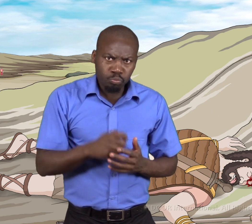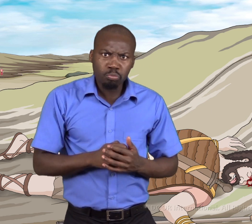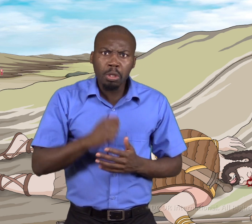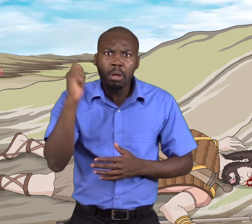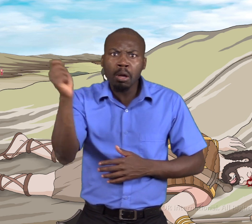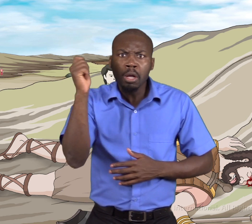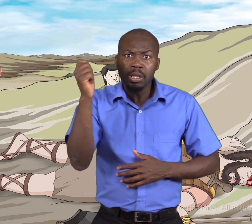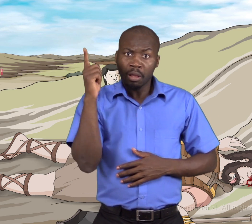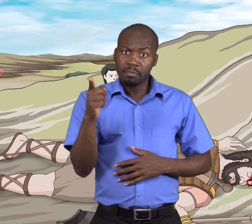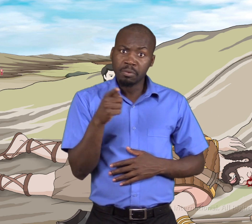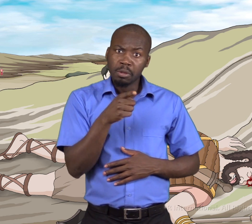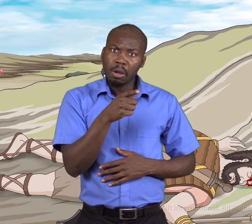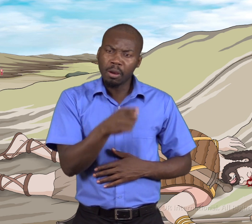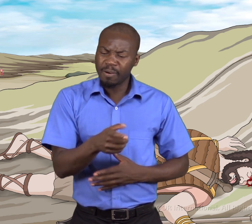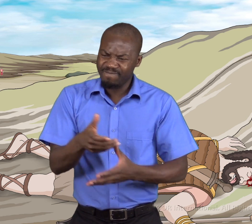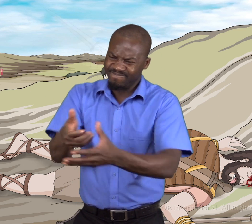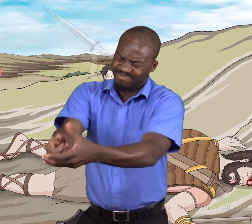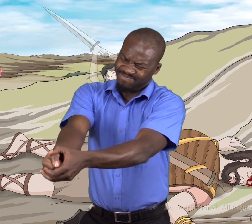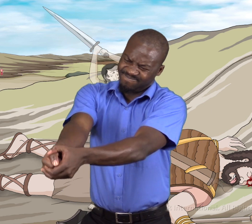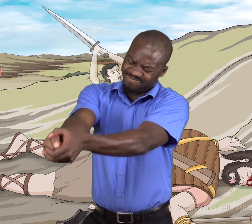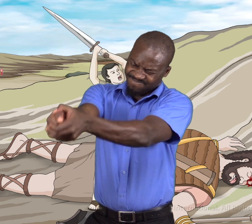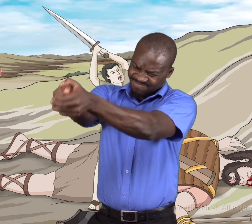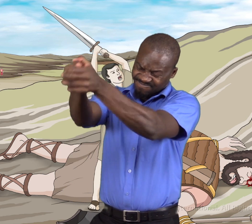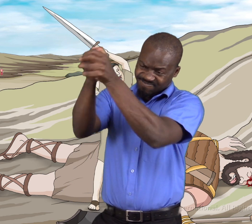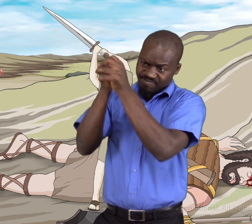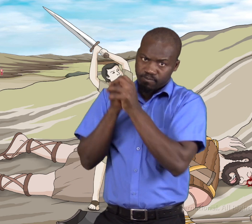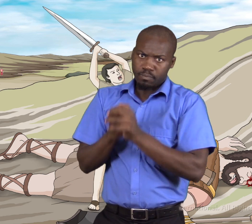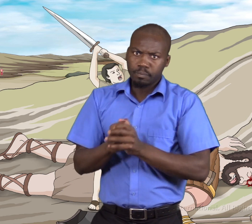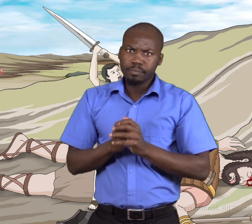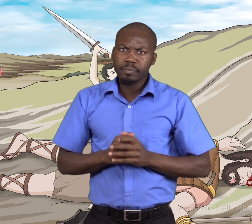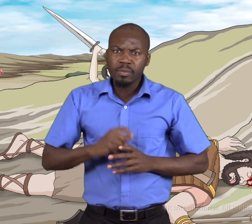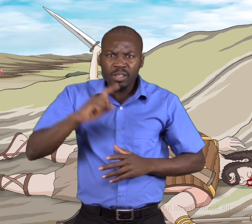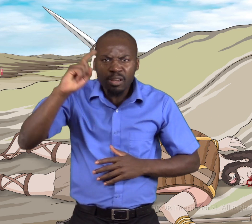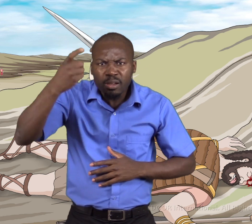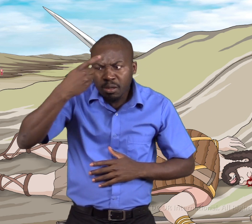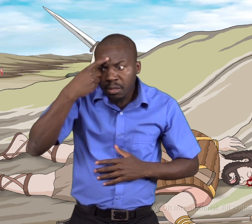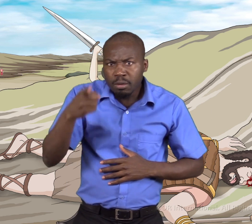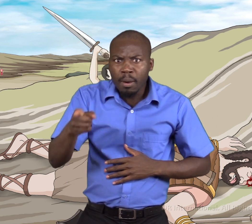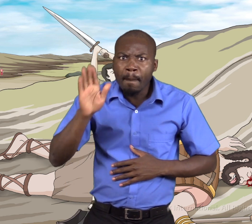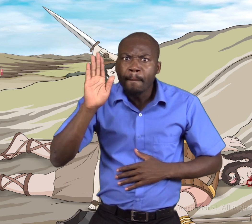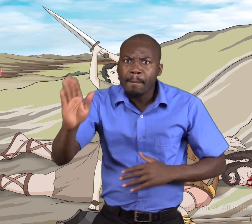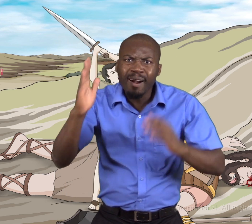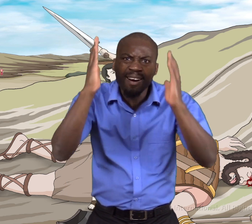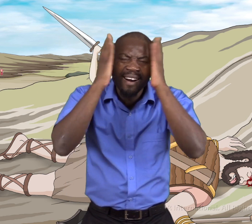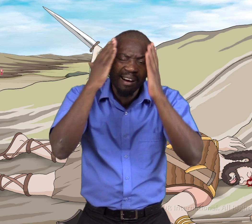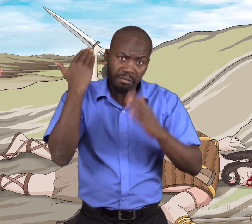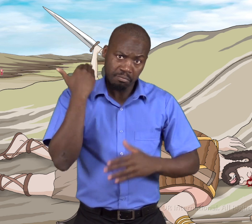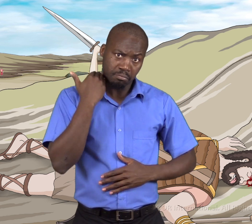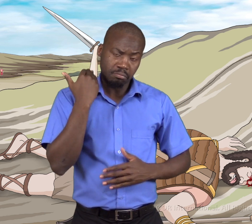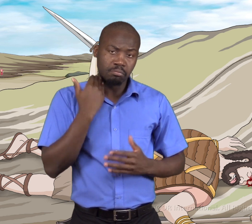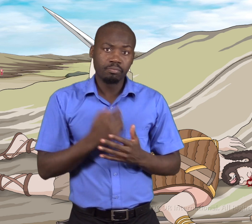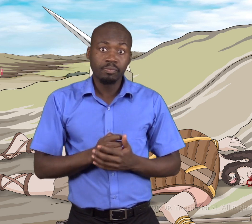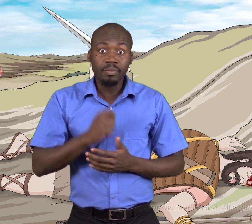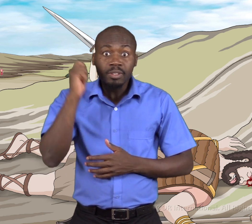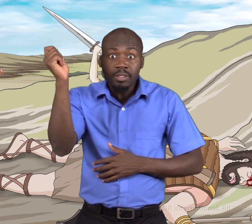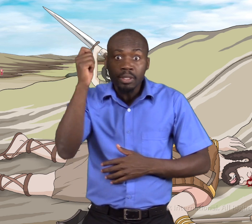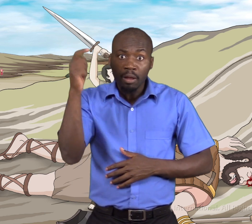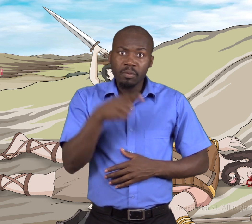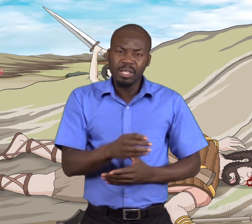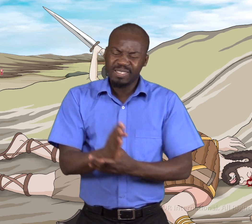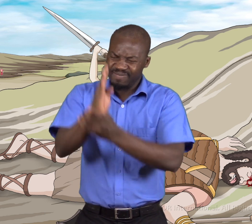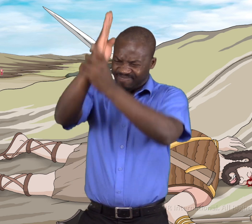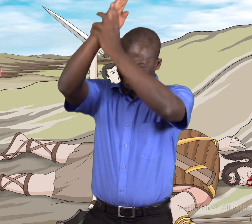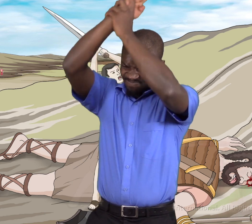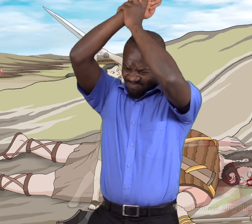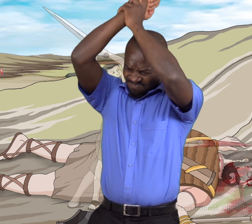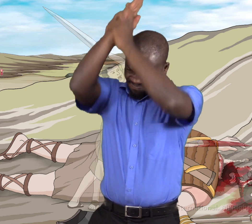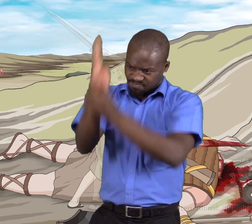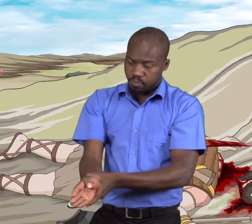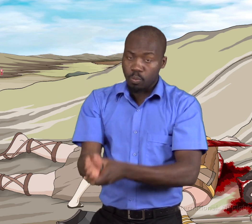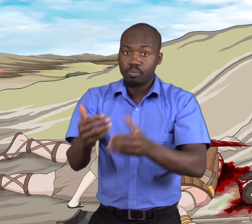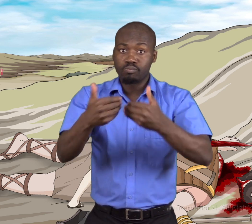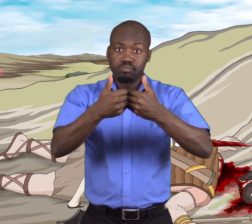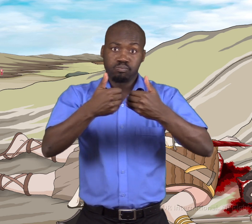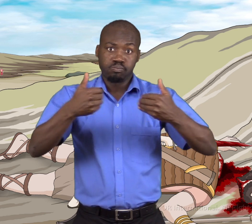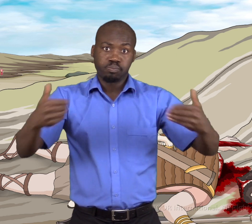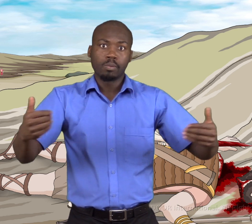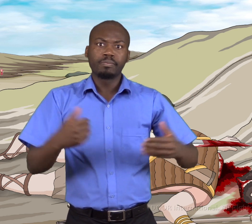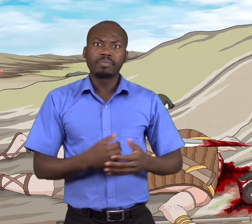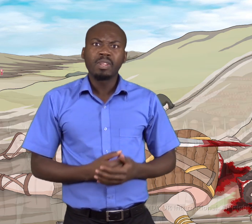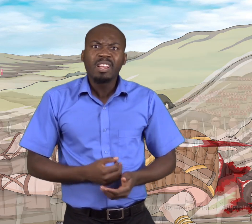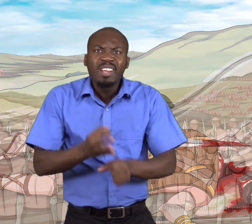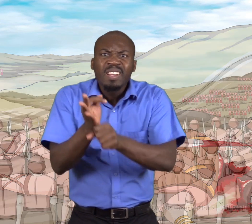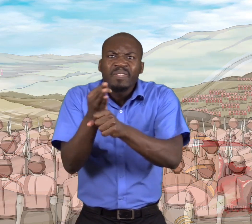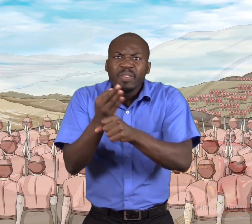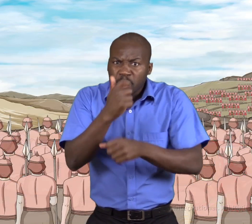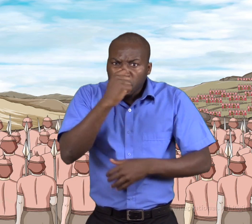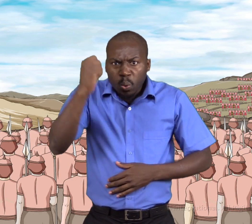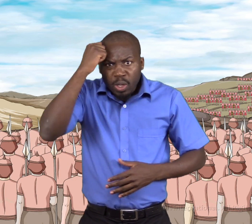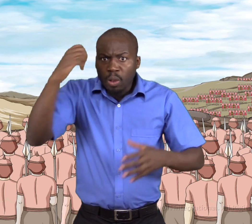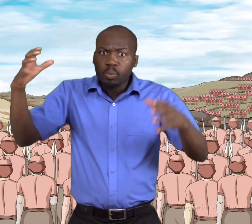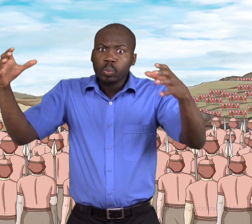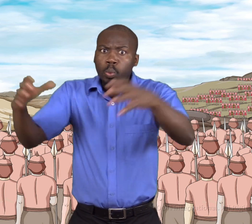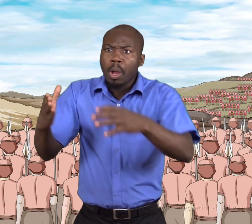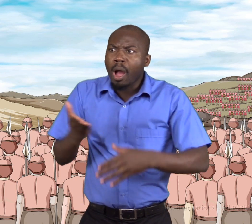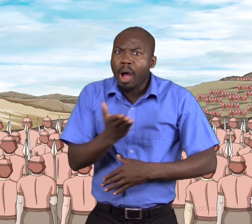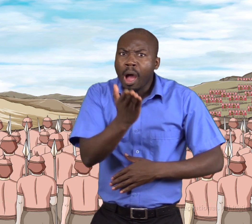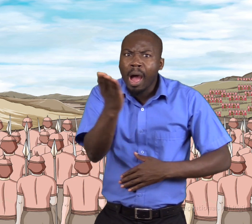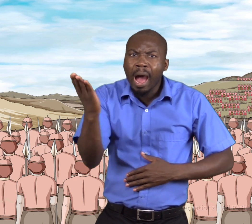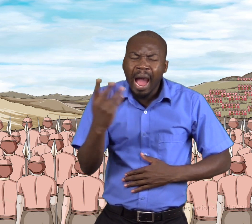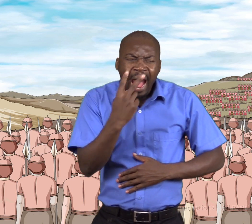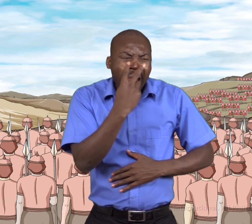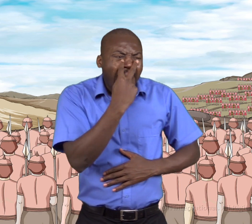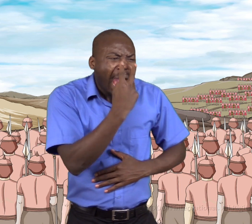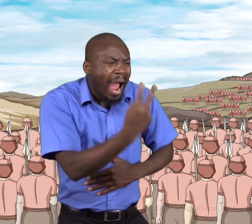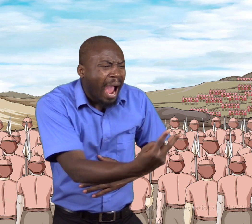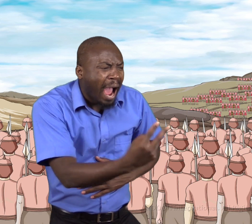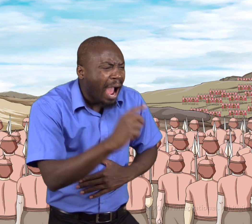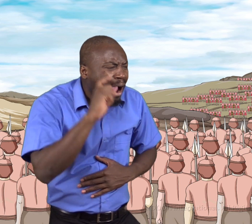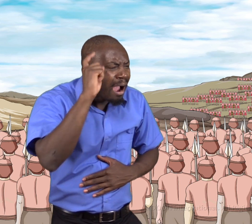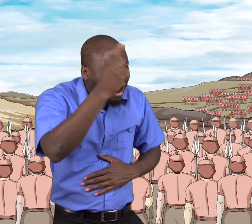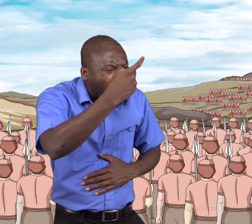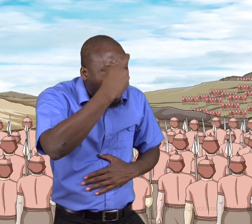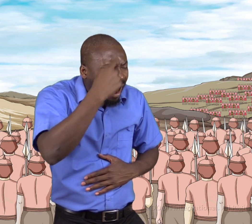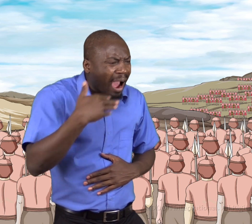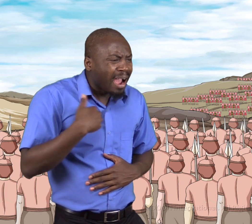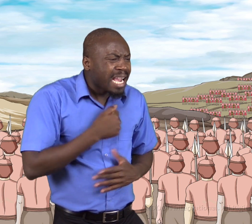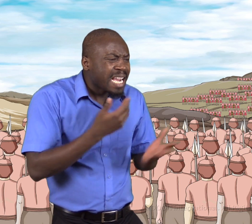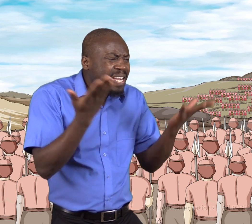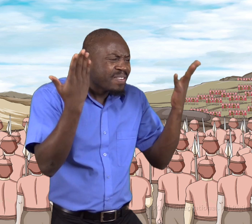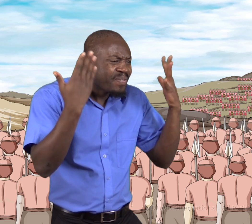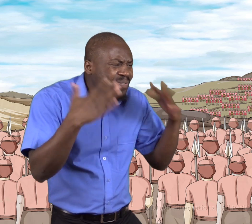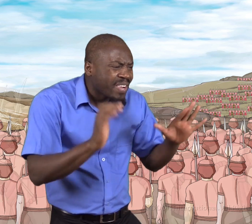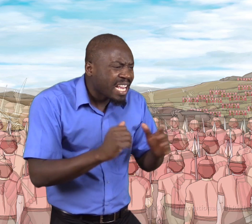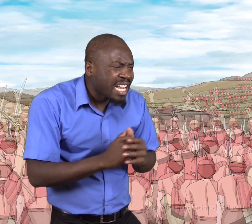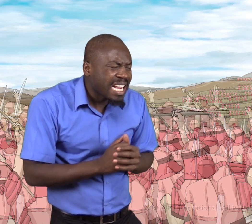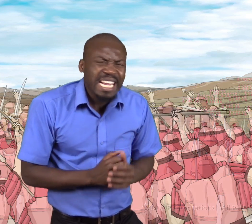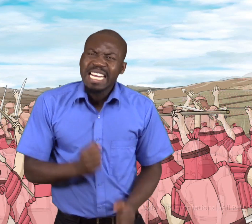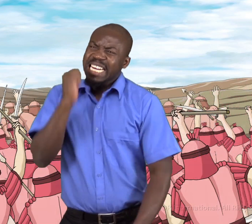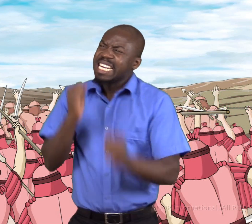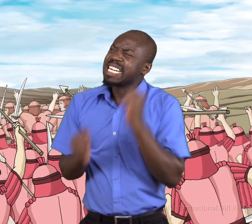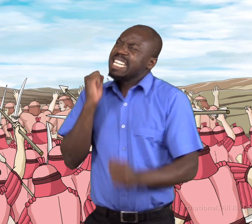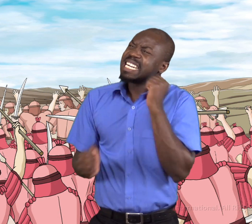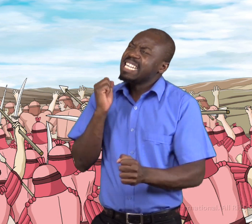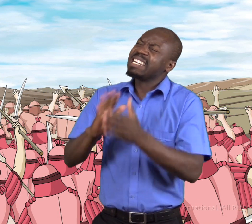He grabbed the Philistine’s sword and pulled it from its sheath and killed him; and he cut off his head with the sword. When the Philistines saw that their hero was dead, they turned and ran.